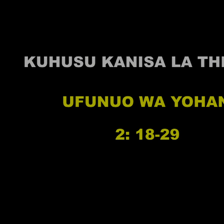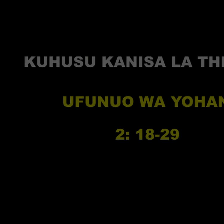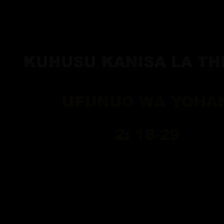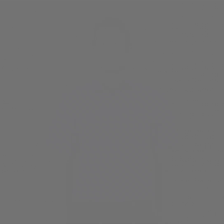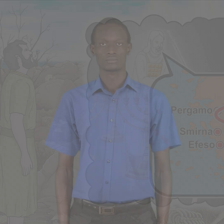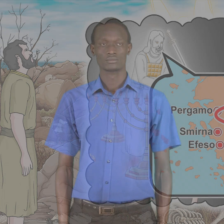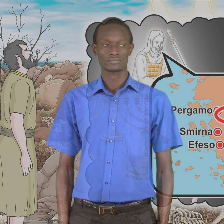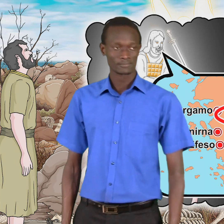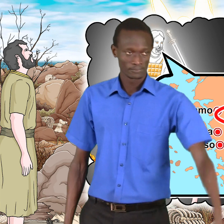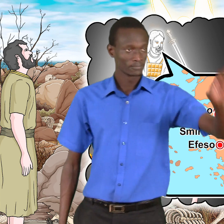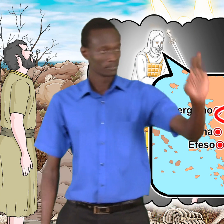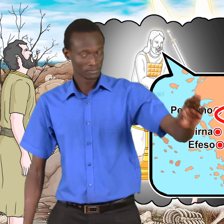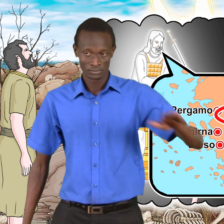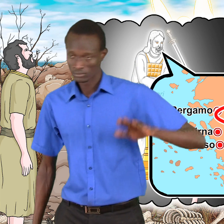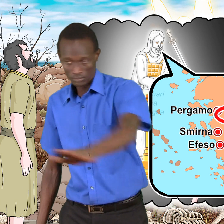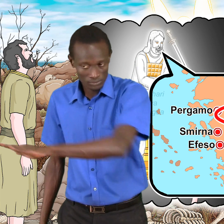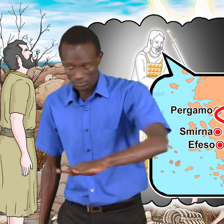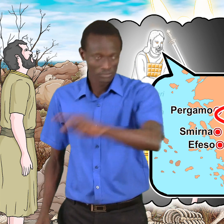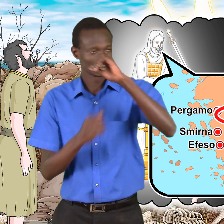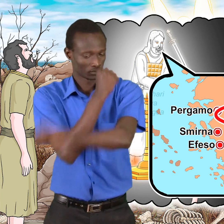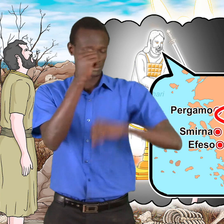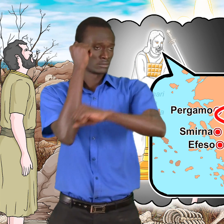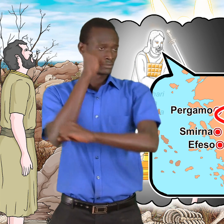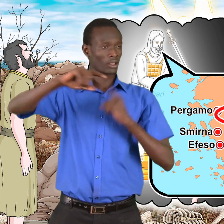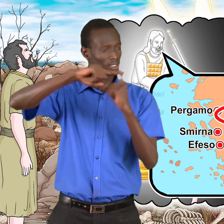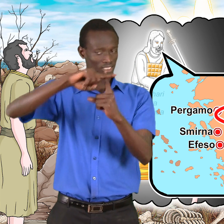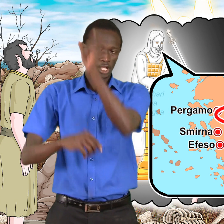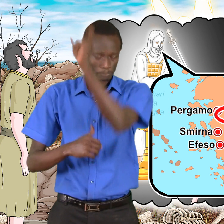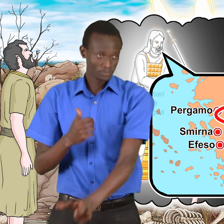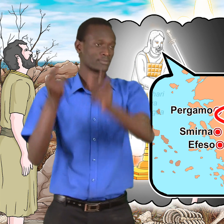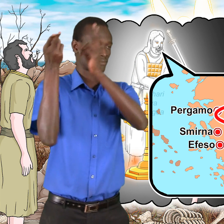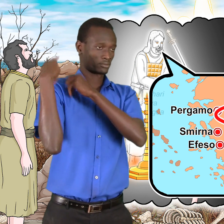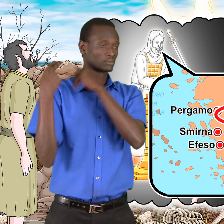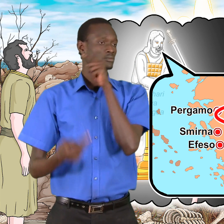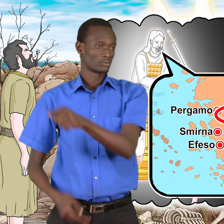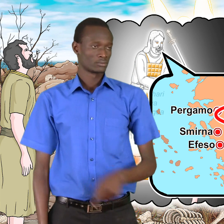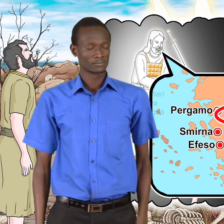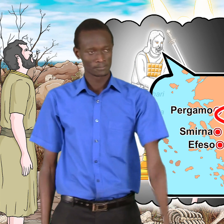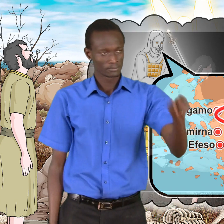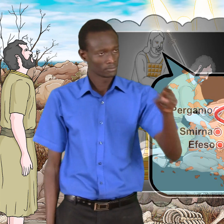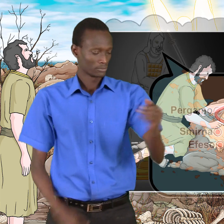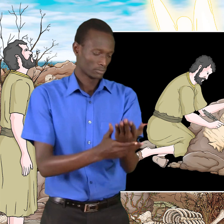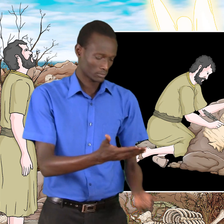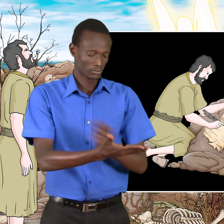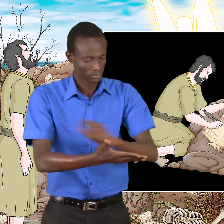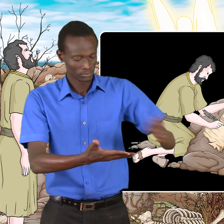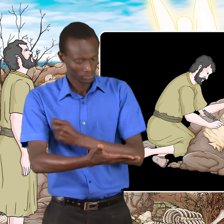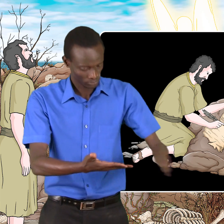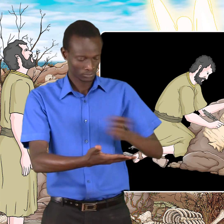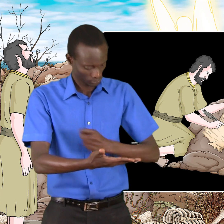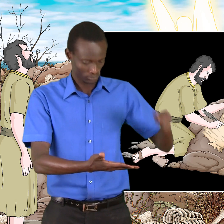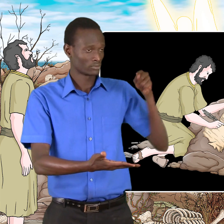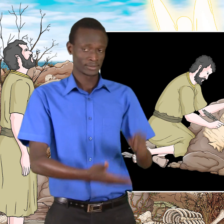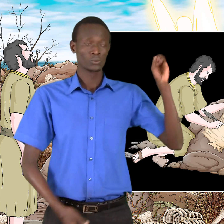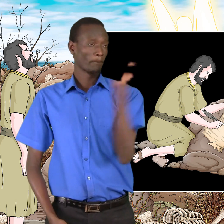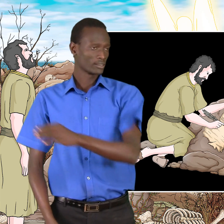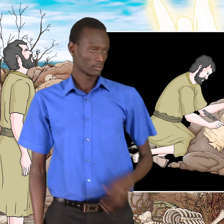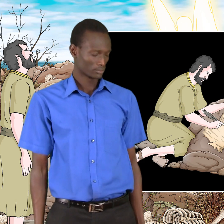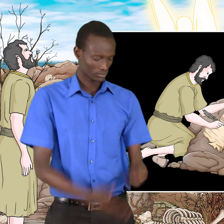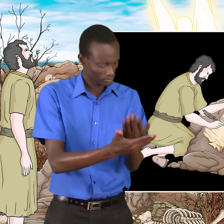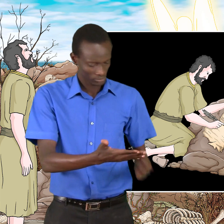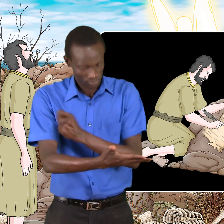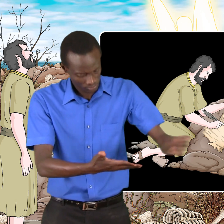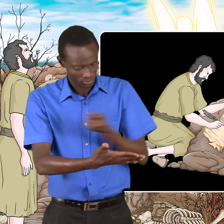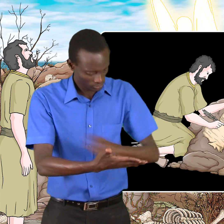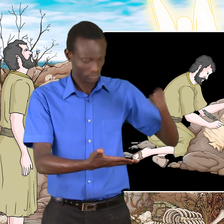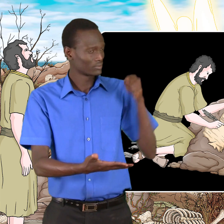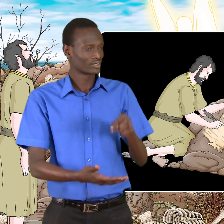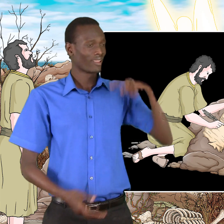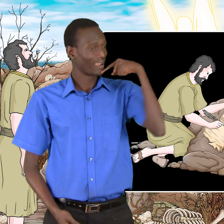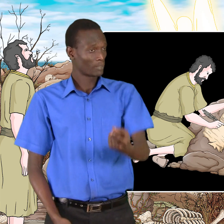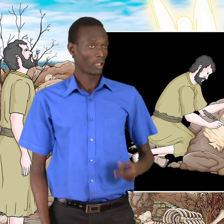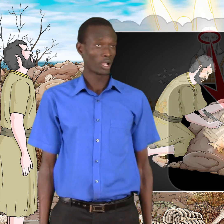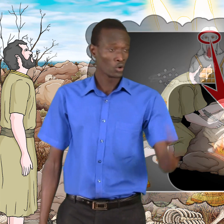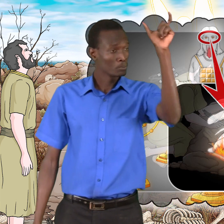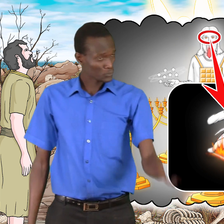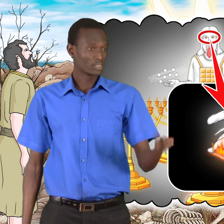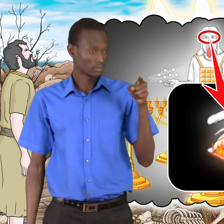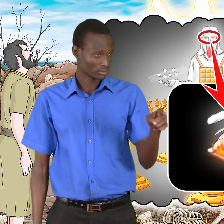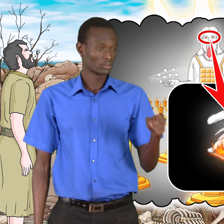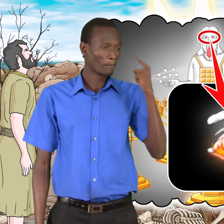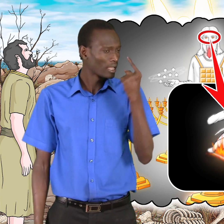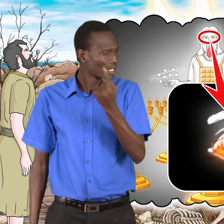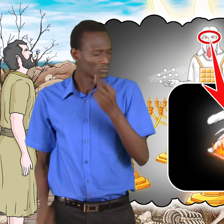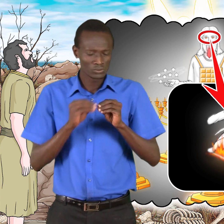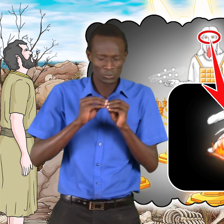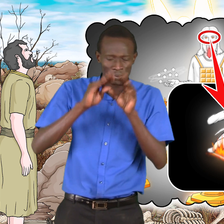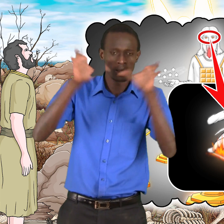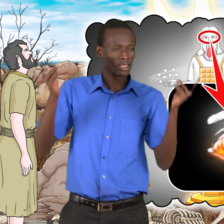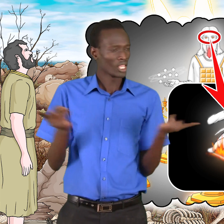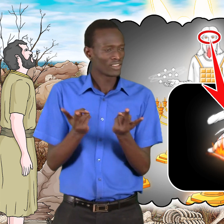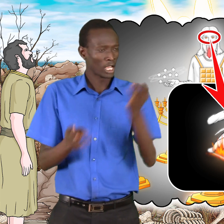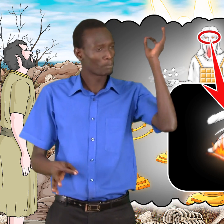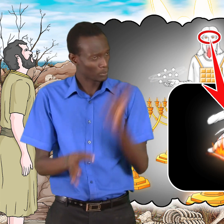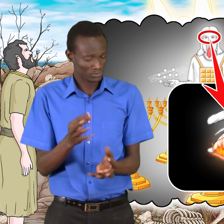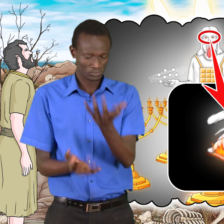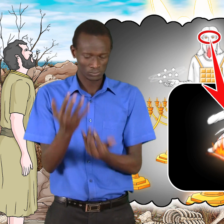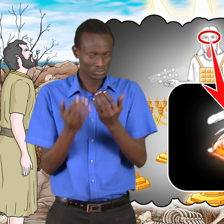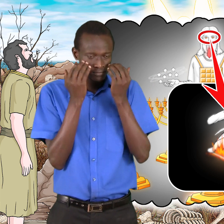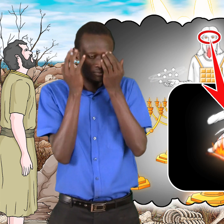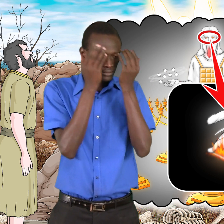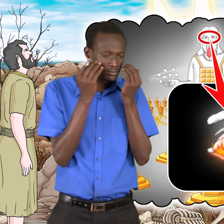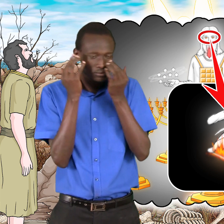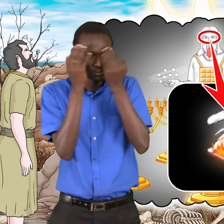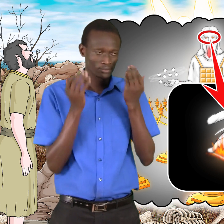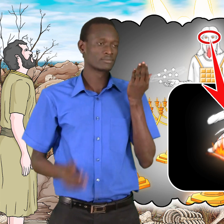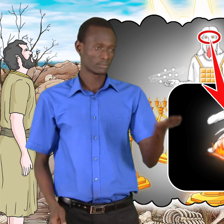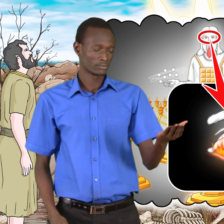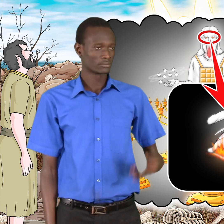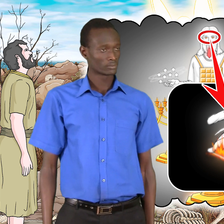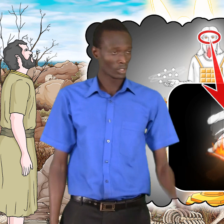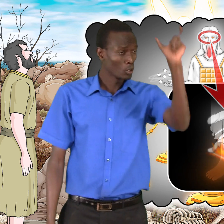To the angel of the church in Thyatira write: These are the words of the Son of God, whose eyes are like a blazing fire and whose feet are like polished bronze.